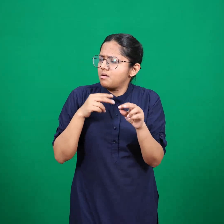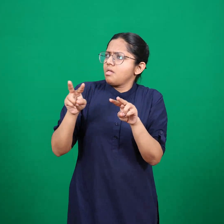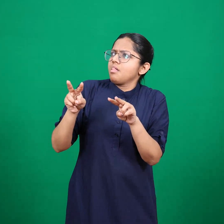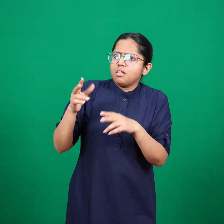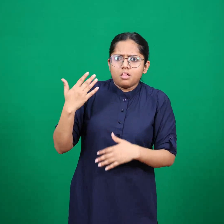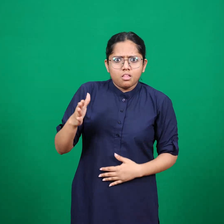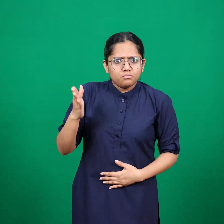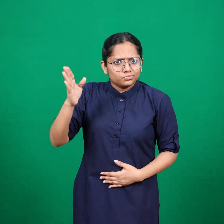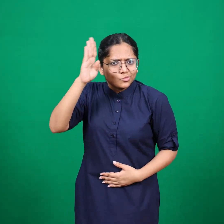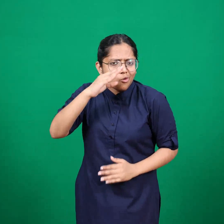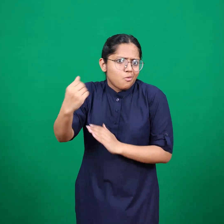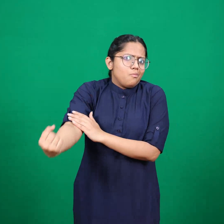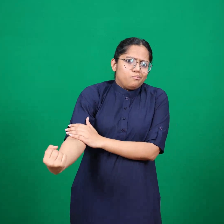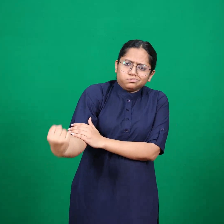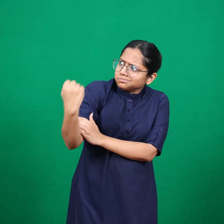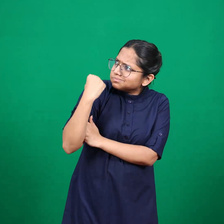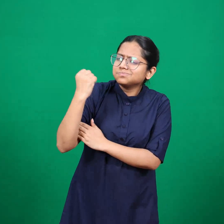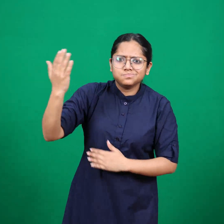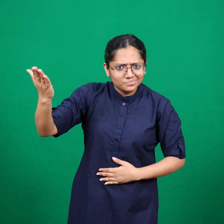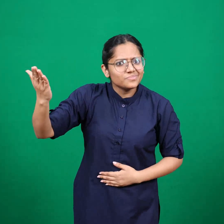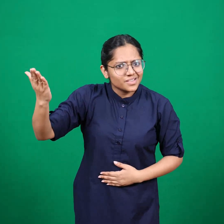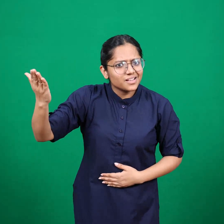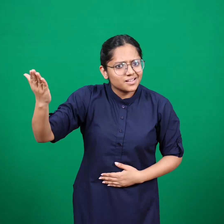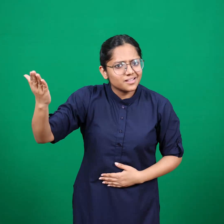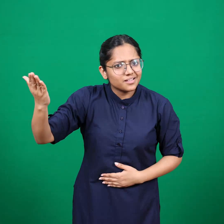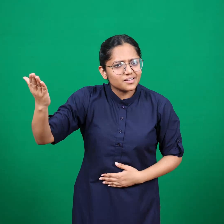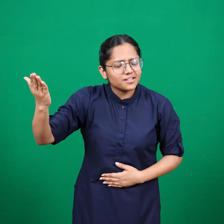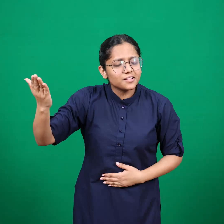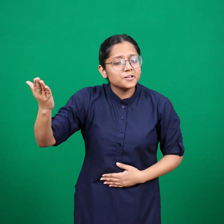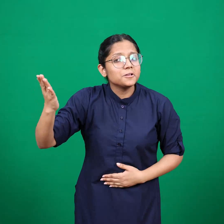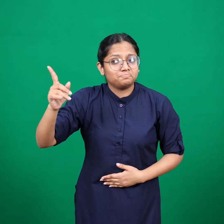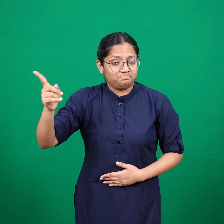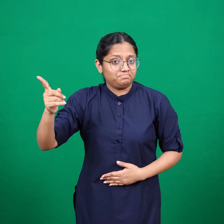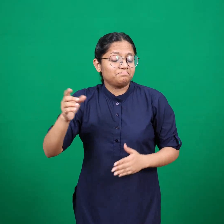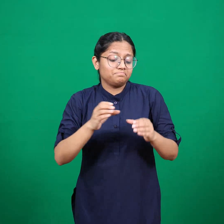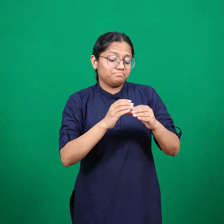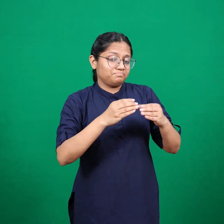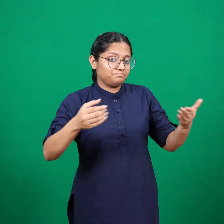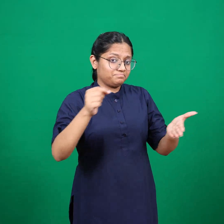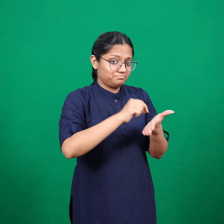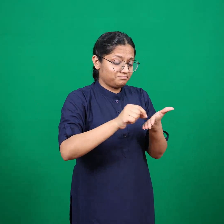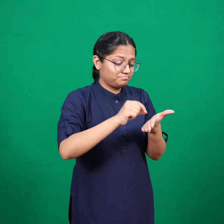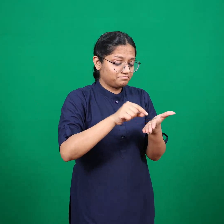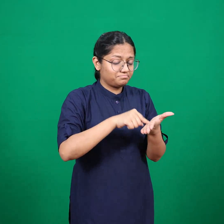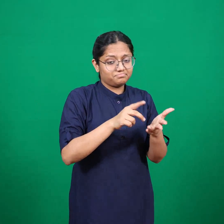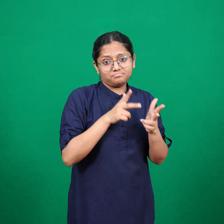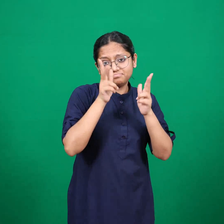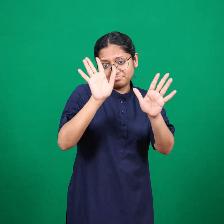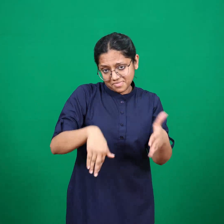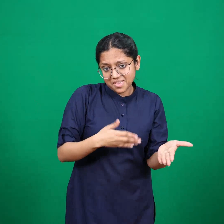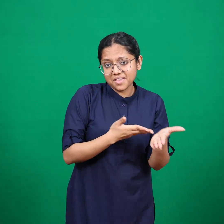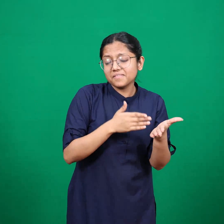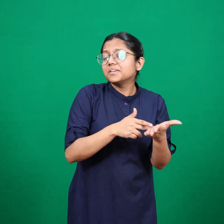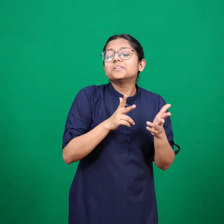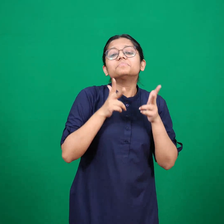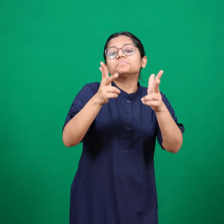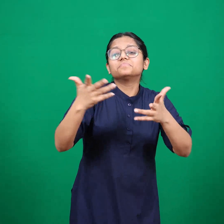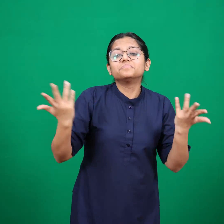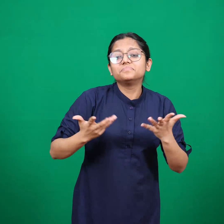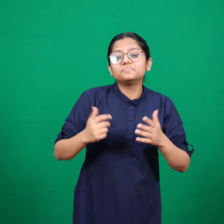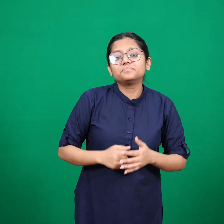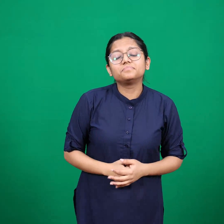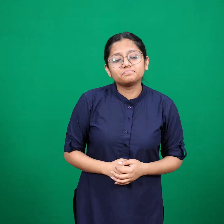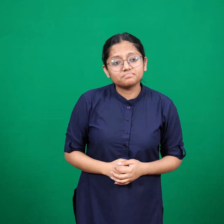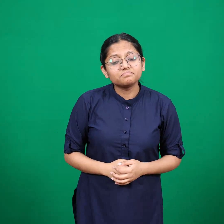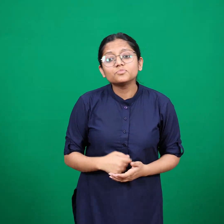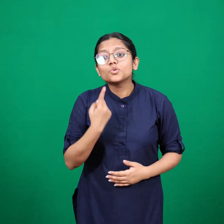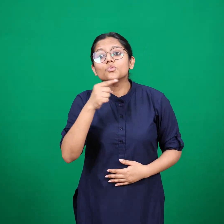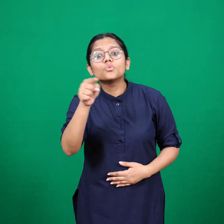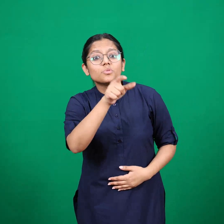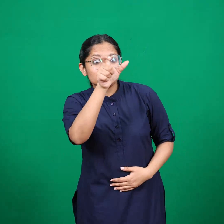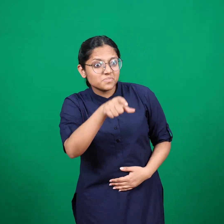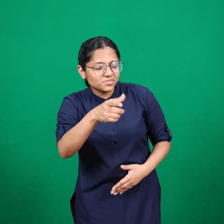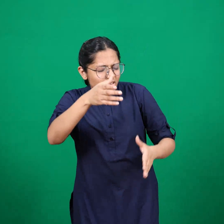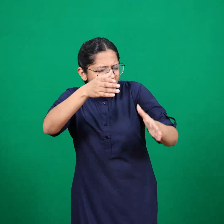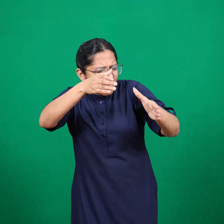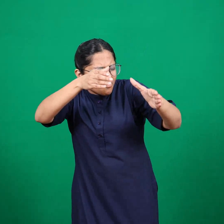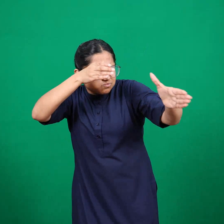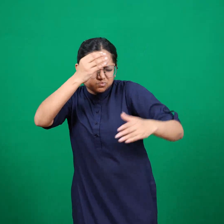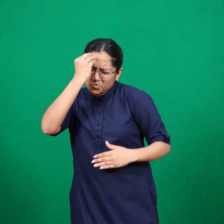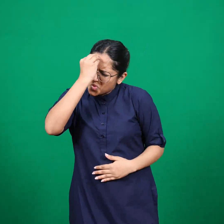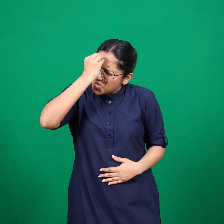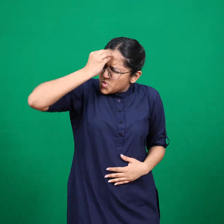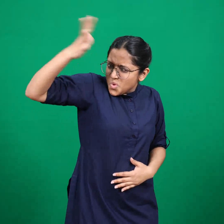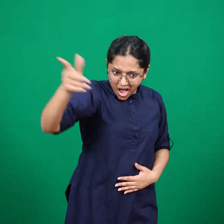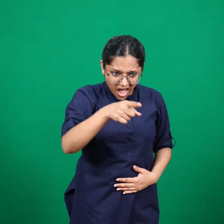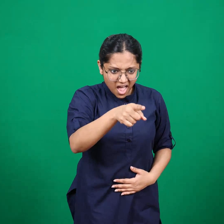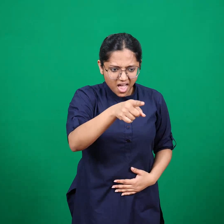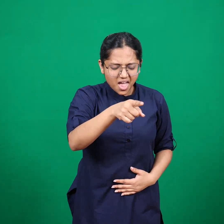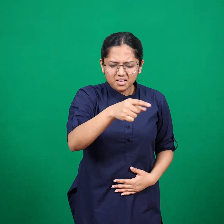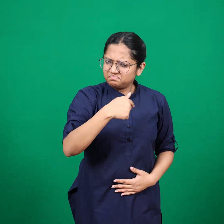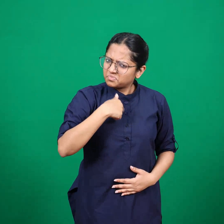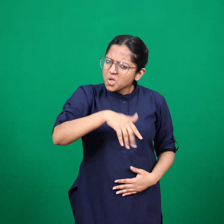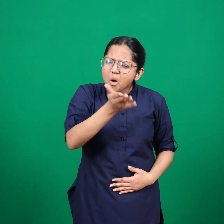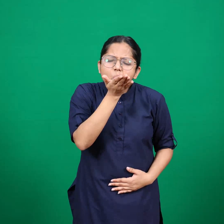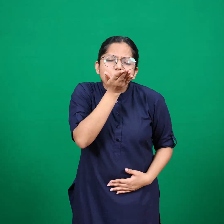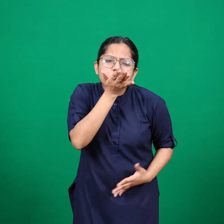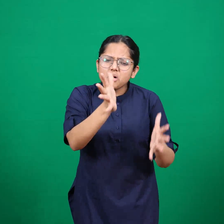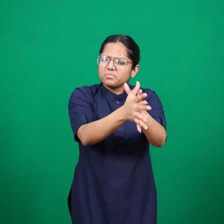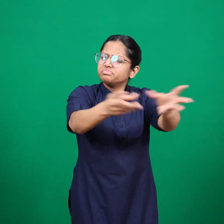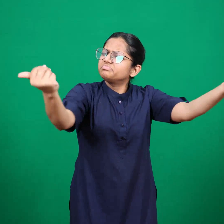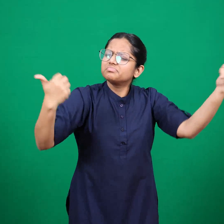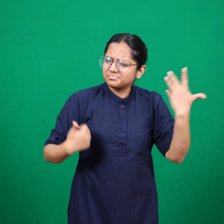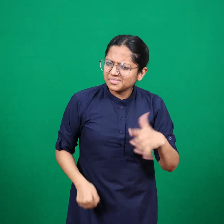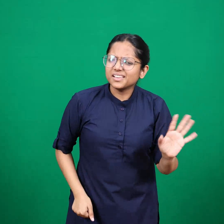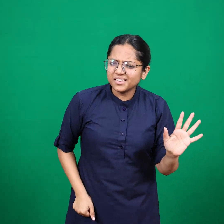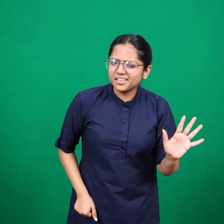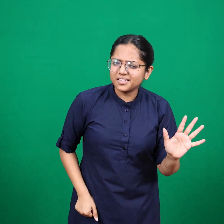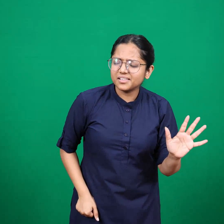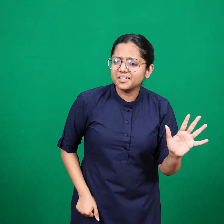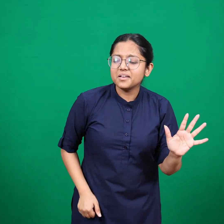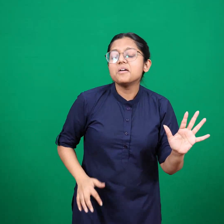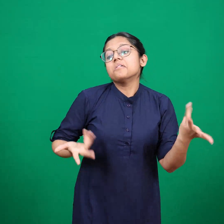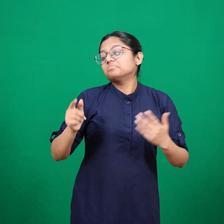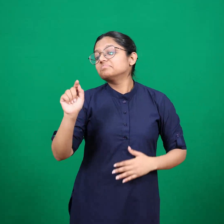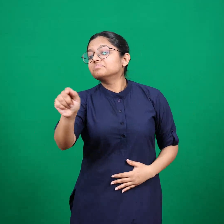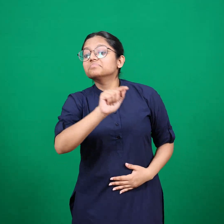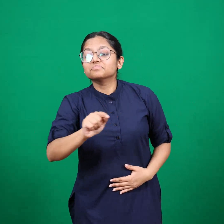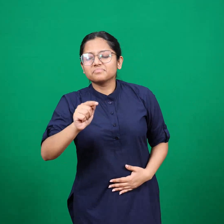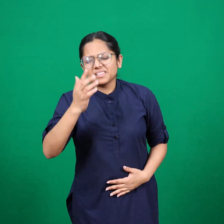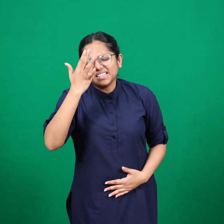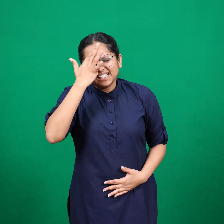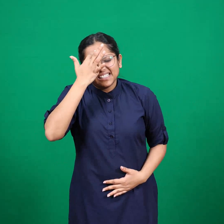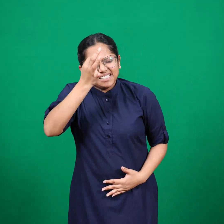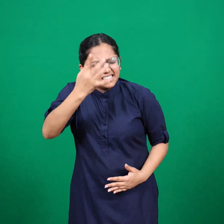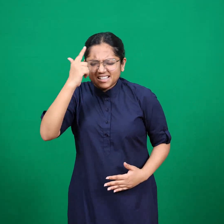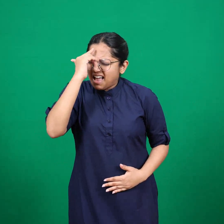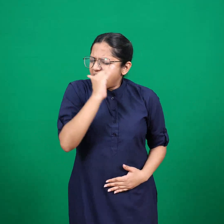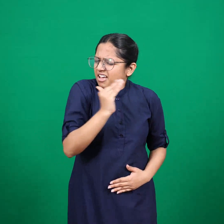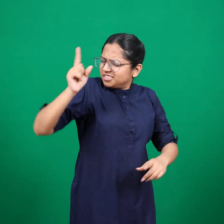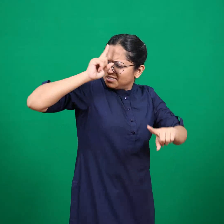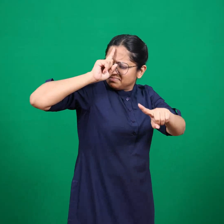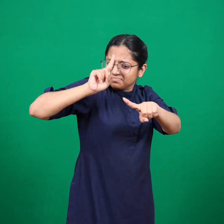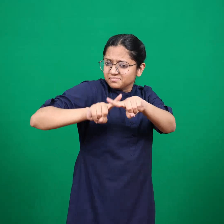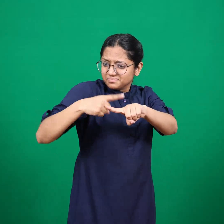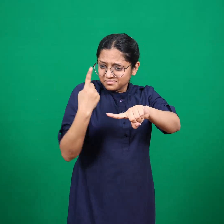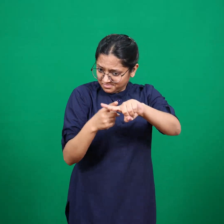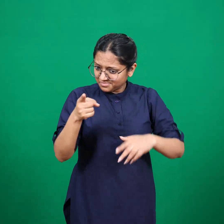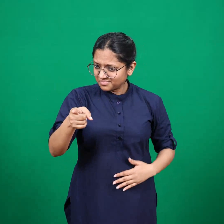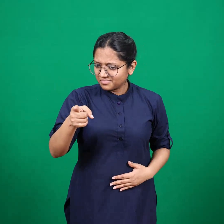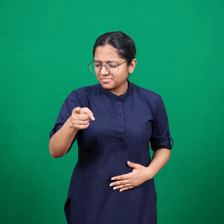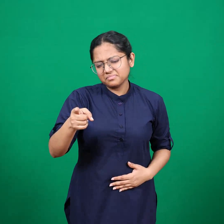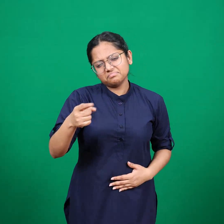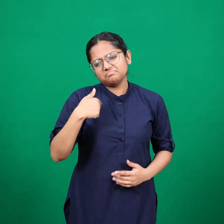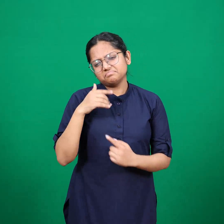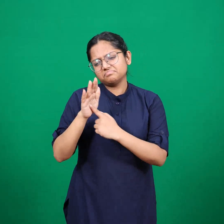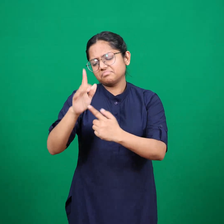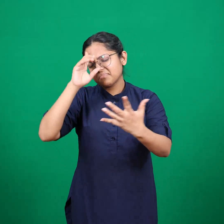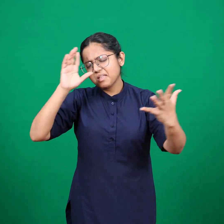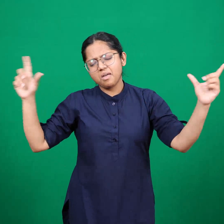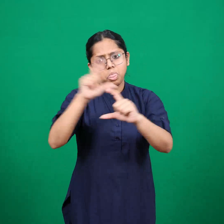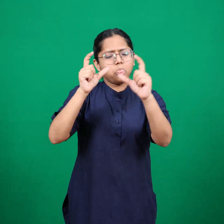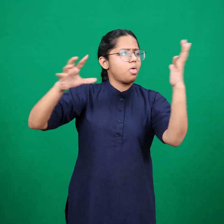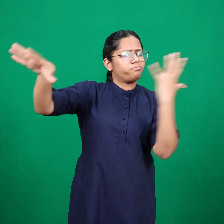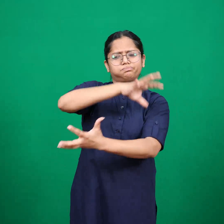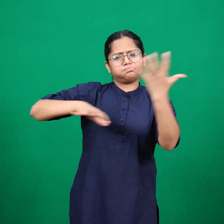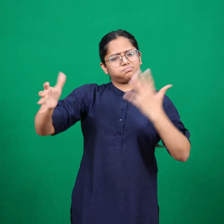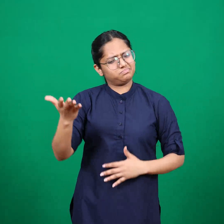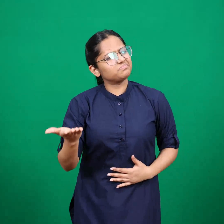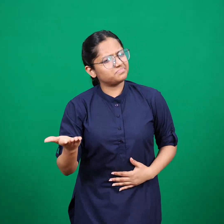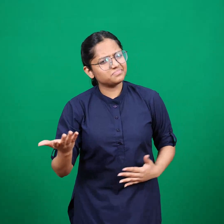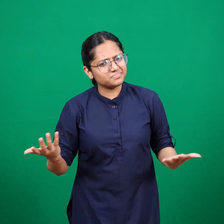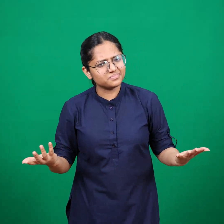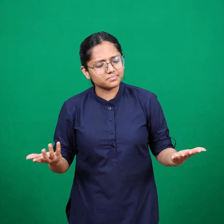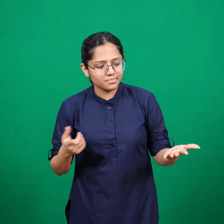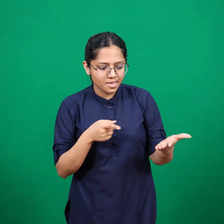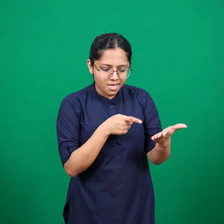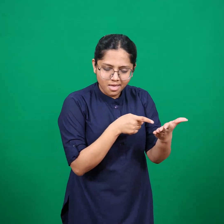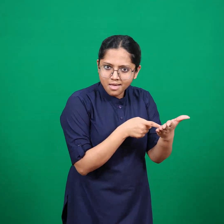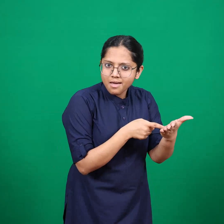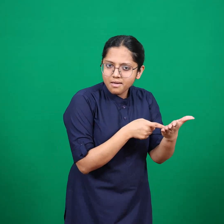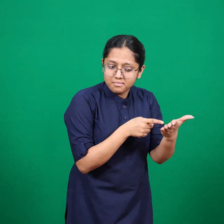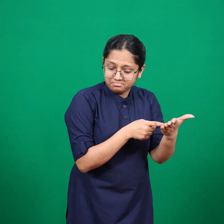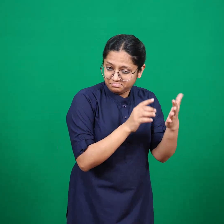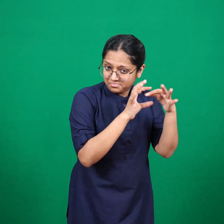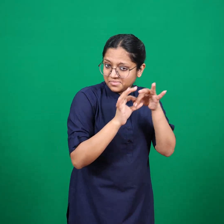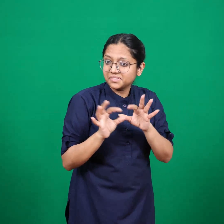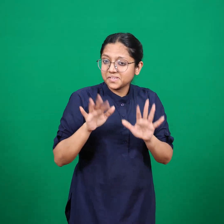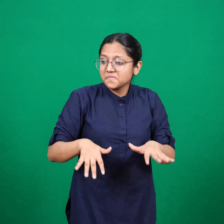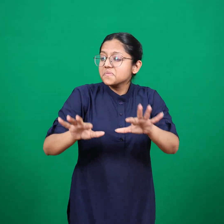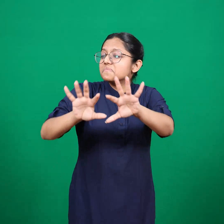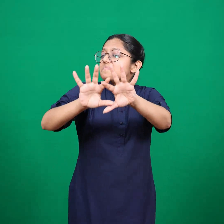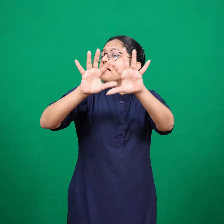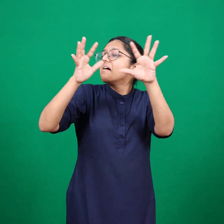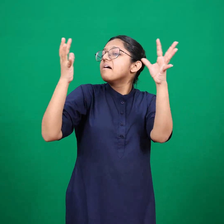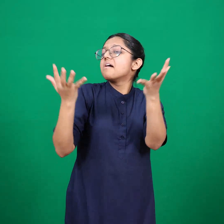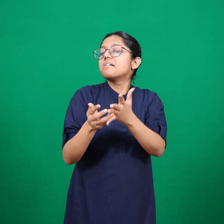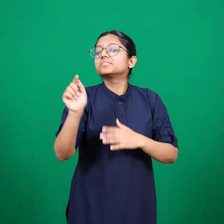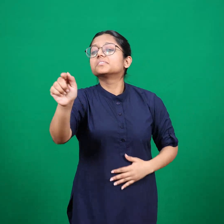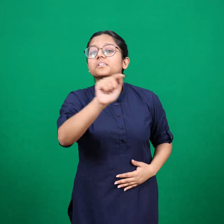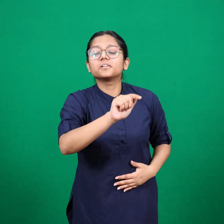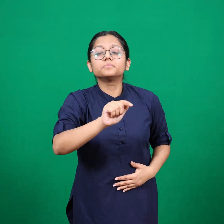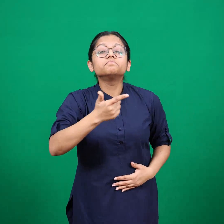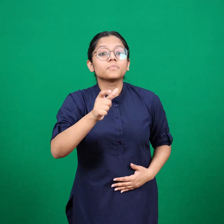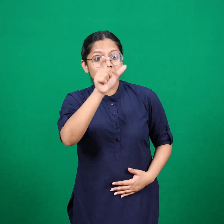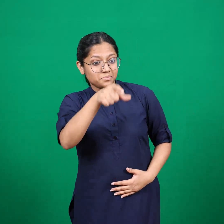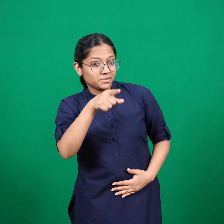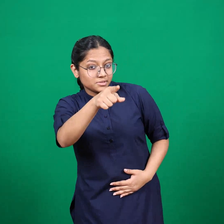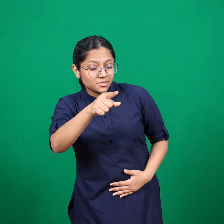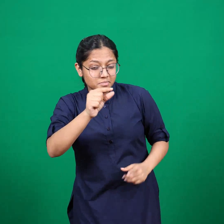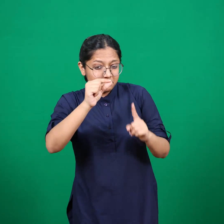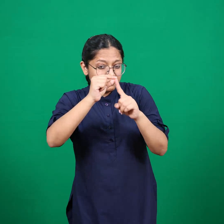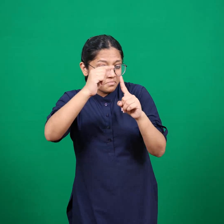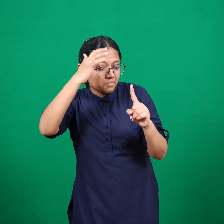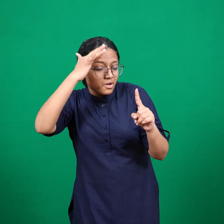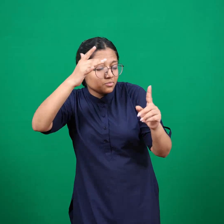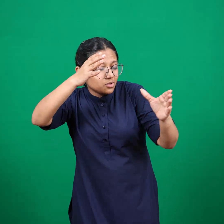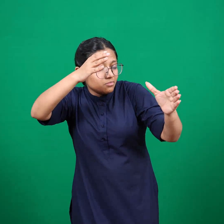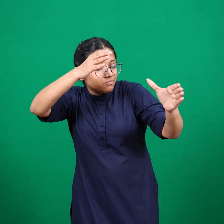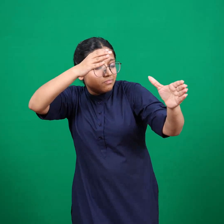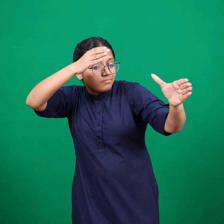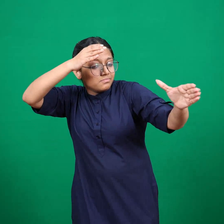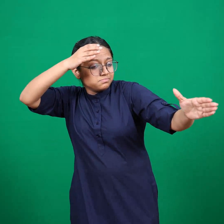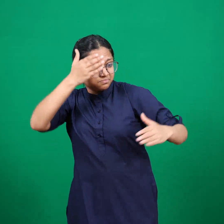For it is written: "I will destroy the wisdom of the wise; the intelligence of the intelligent I will frustrate." Where is the wise man?